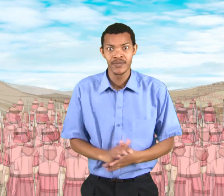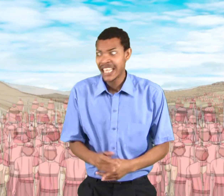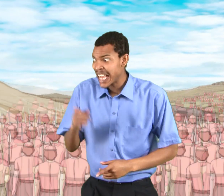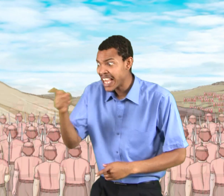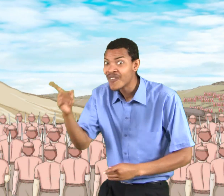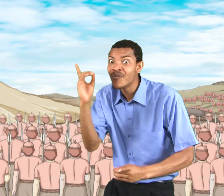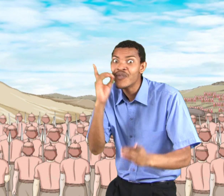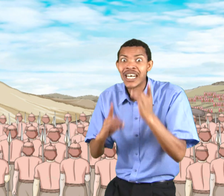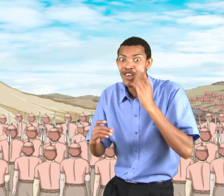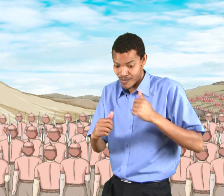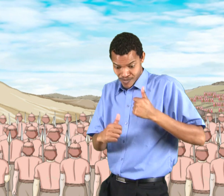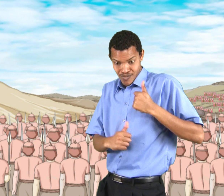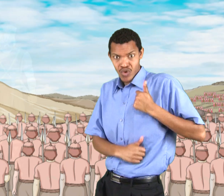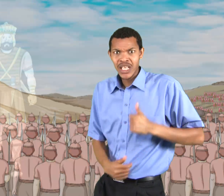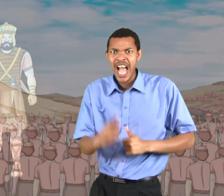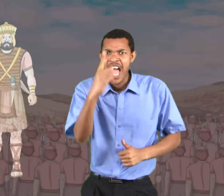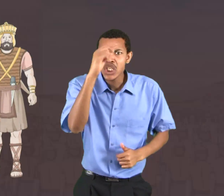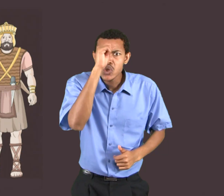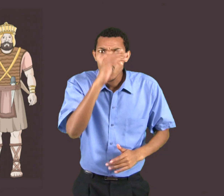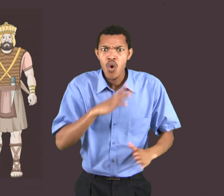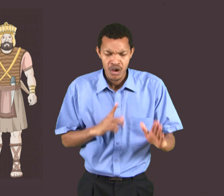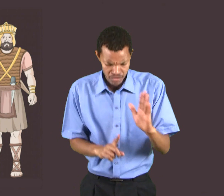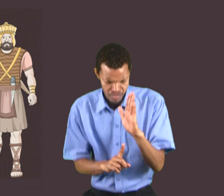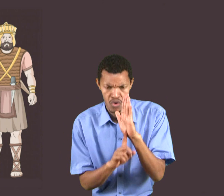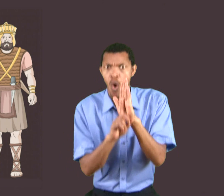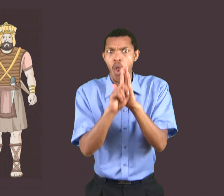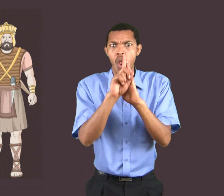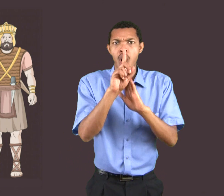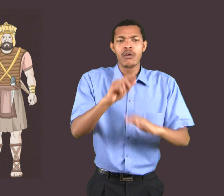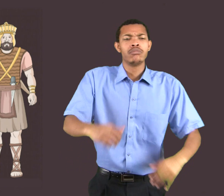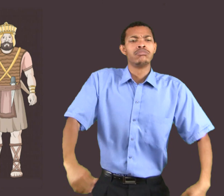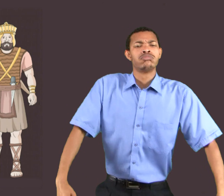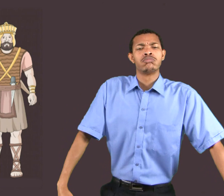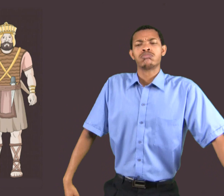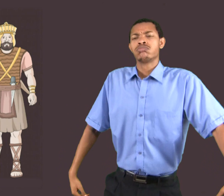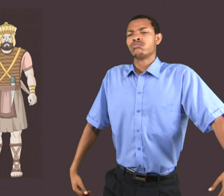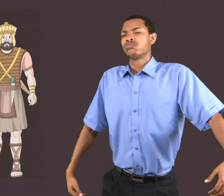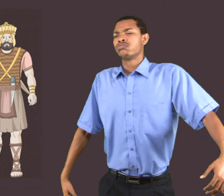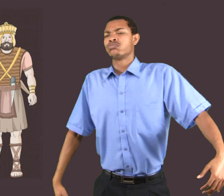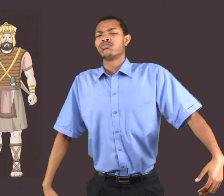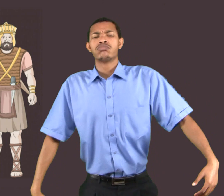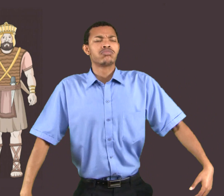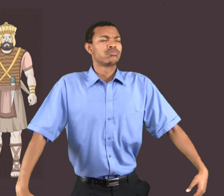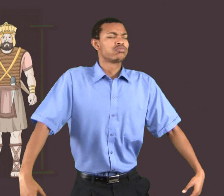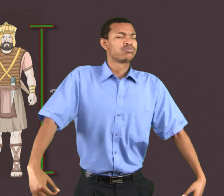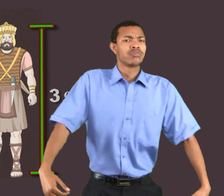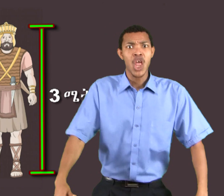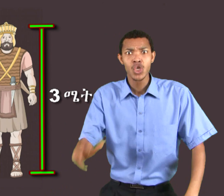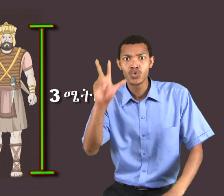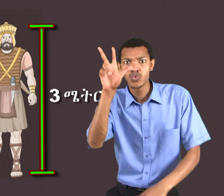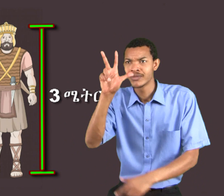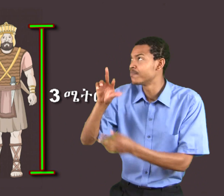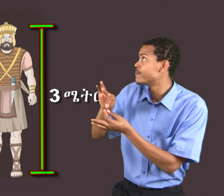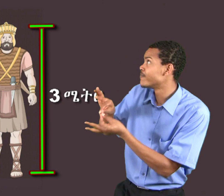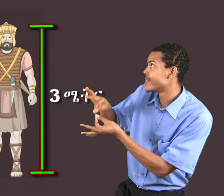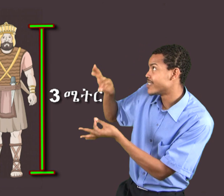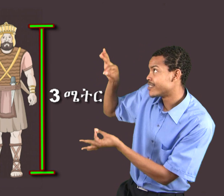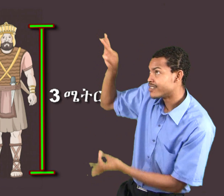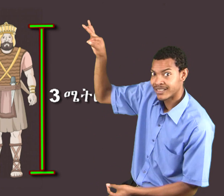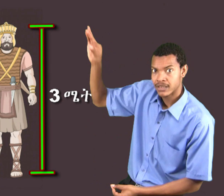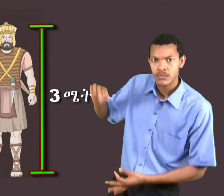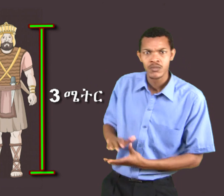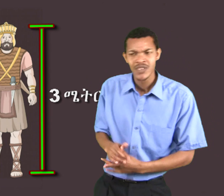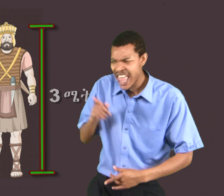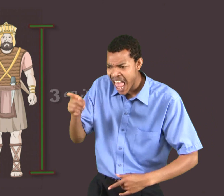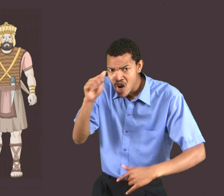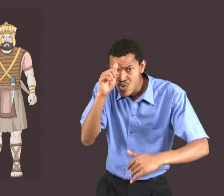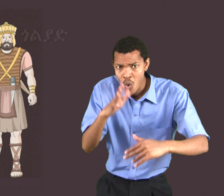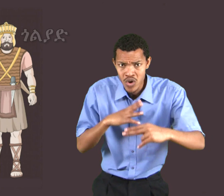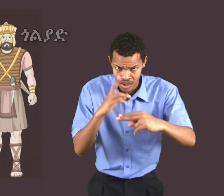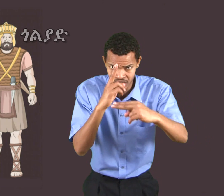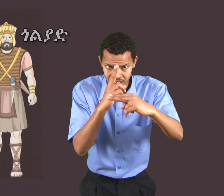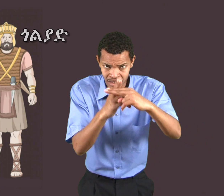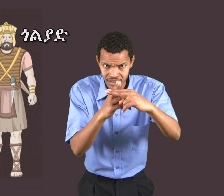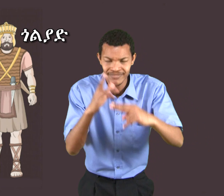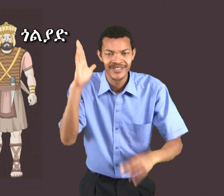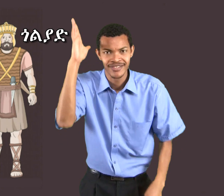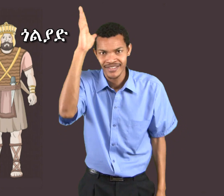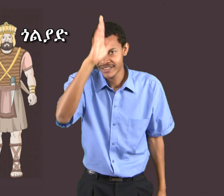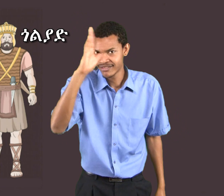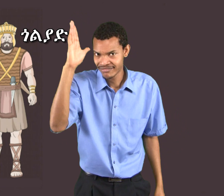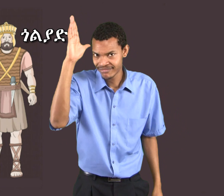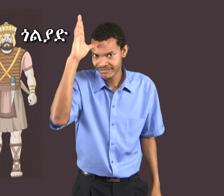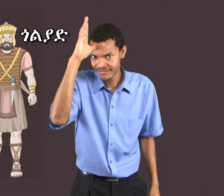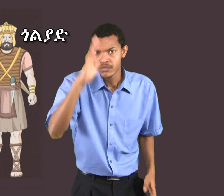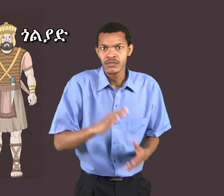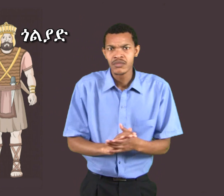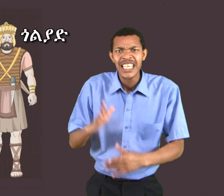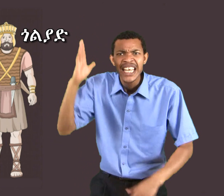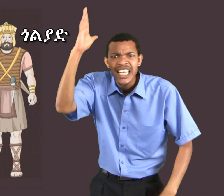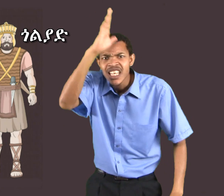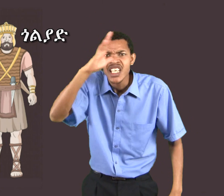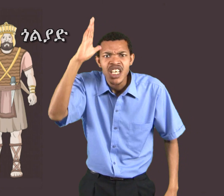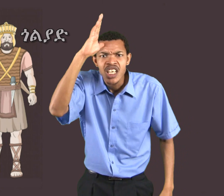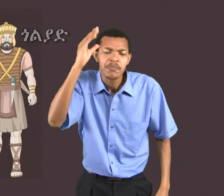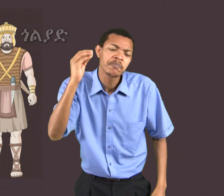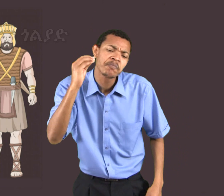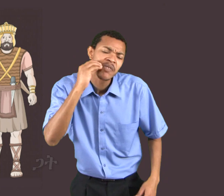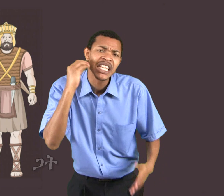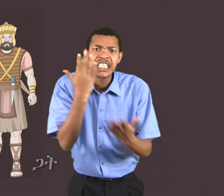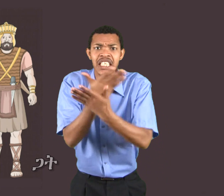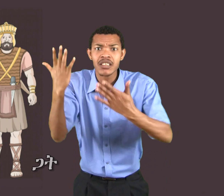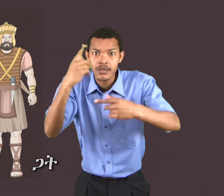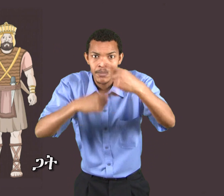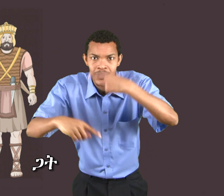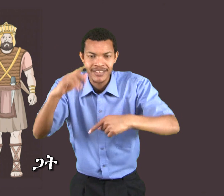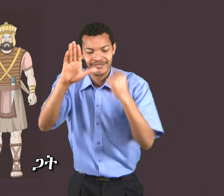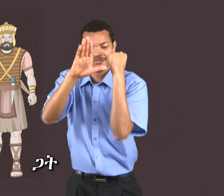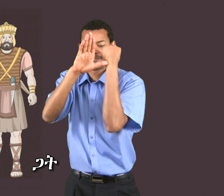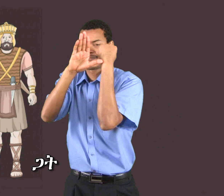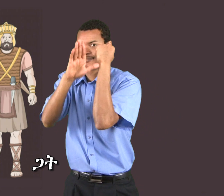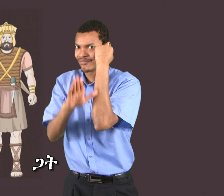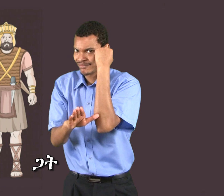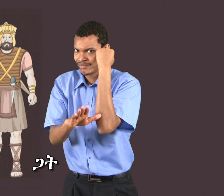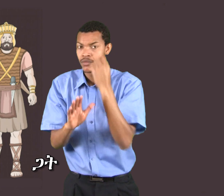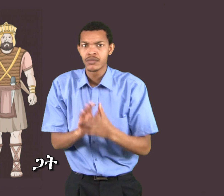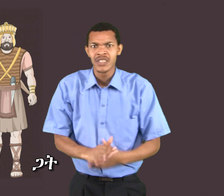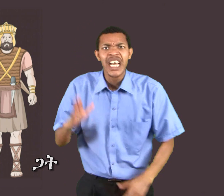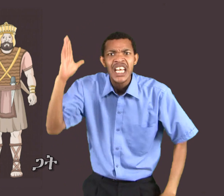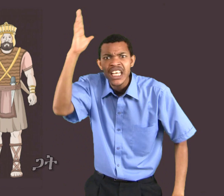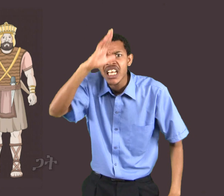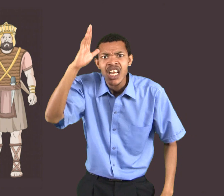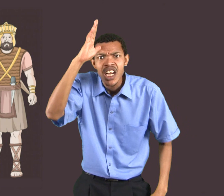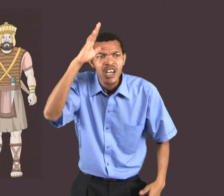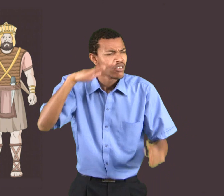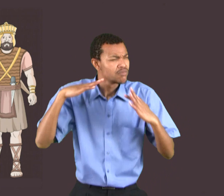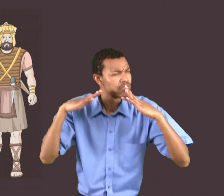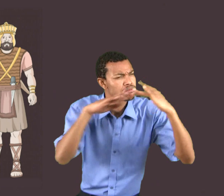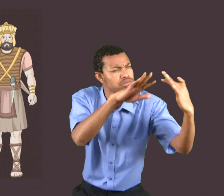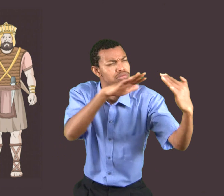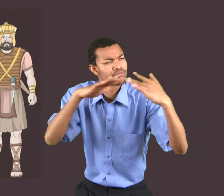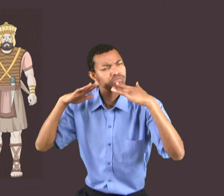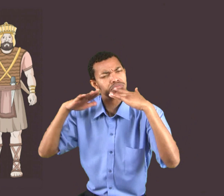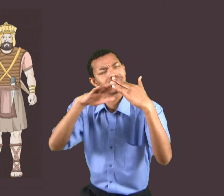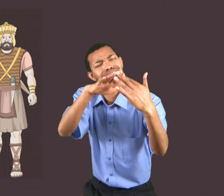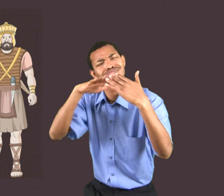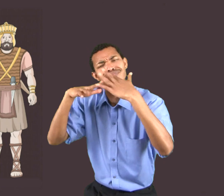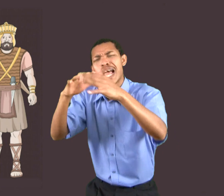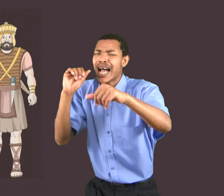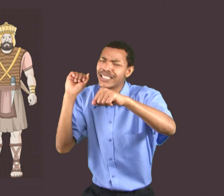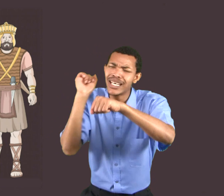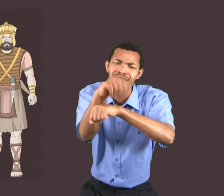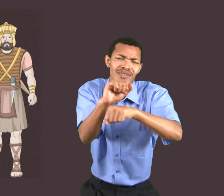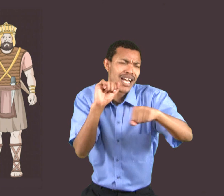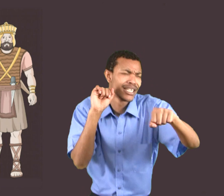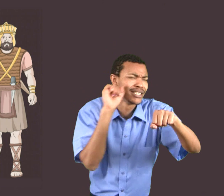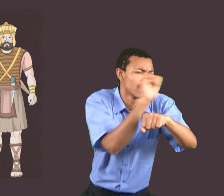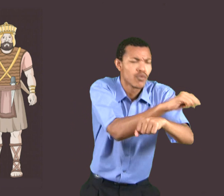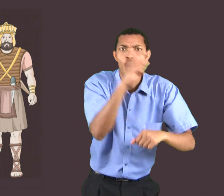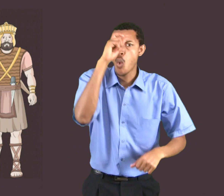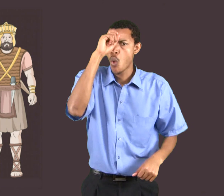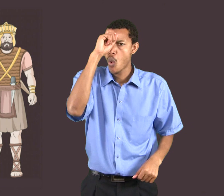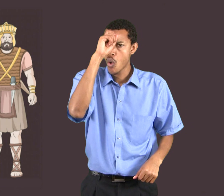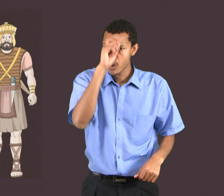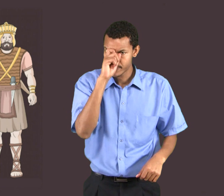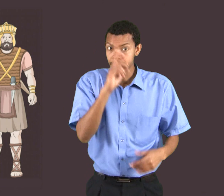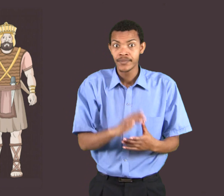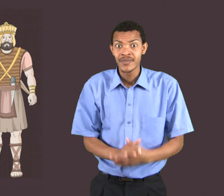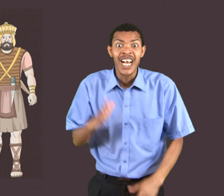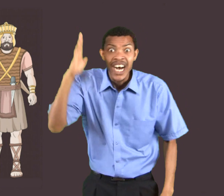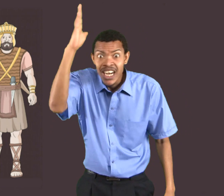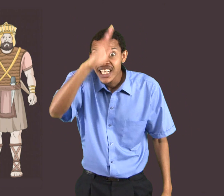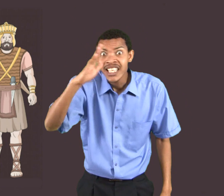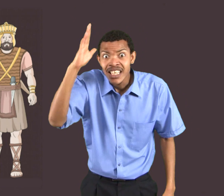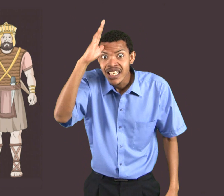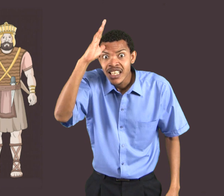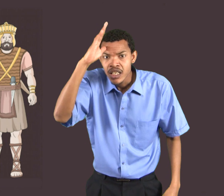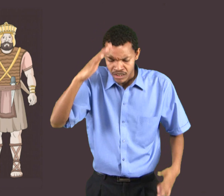Then a champion named Goliath, who was from Gath, came out from the Philistine camp.